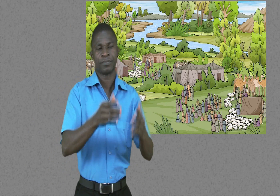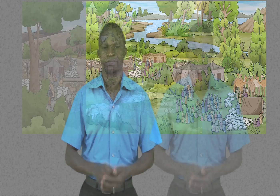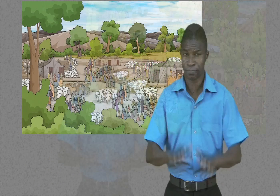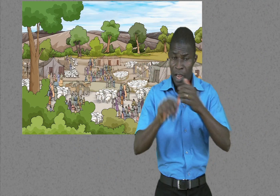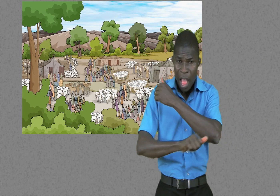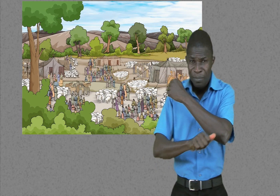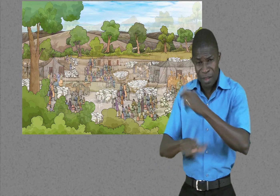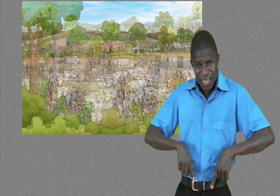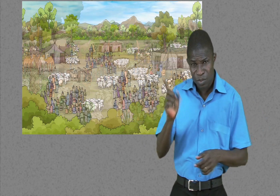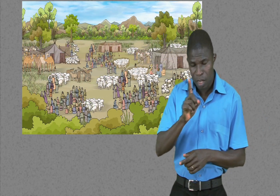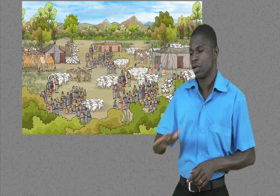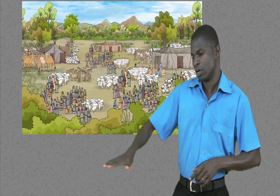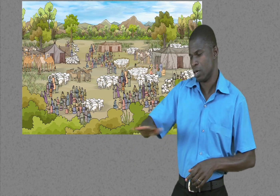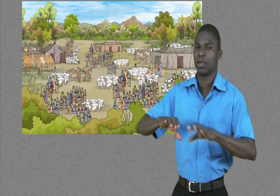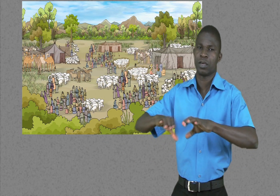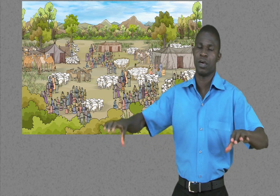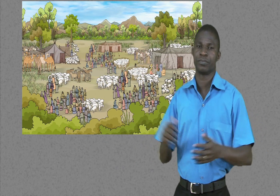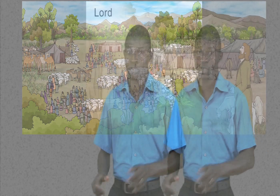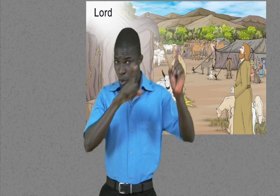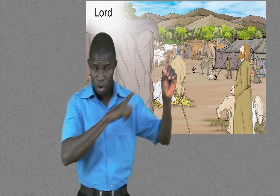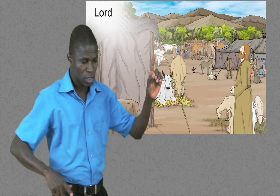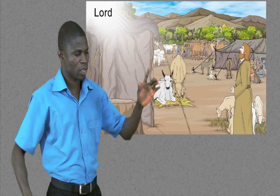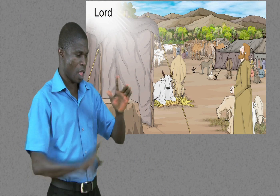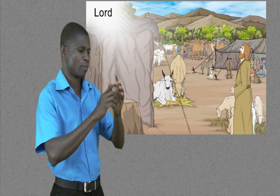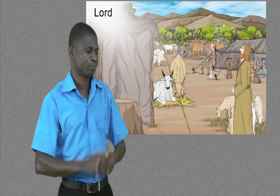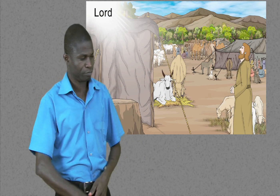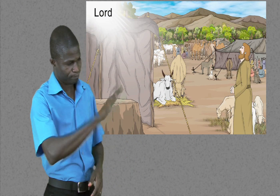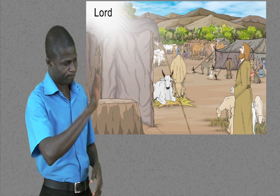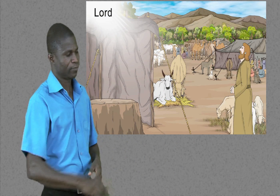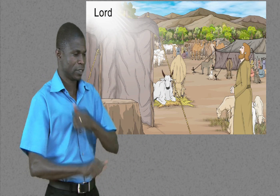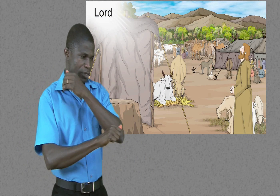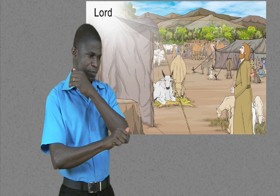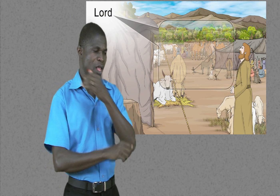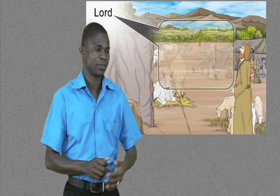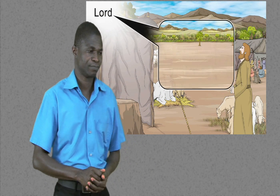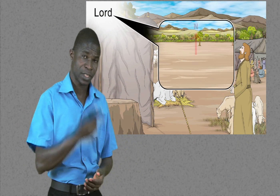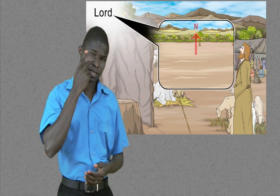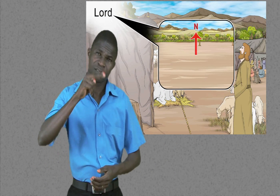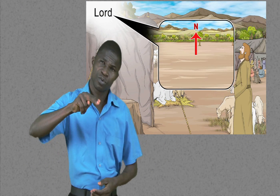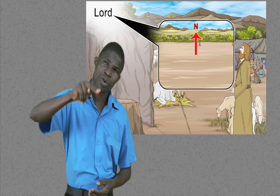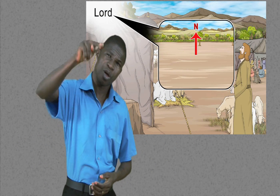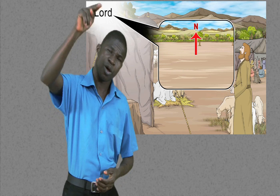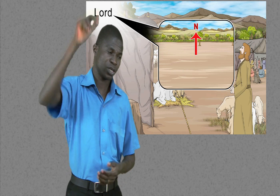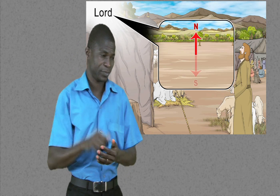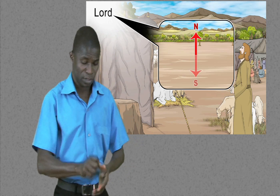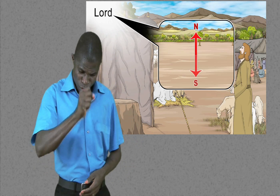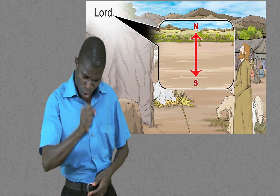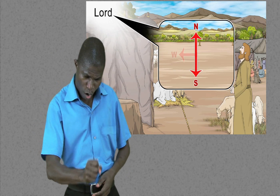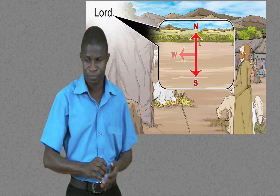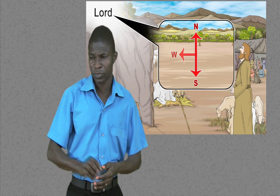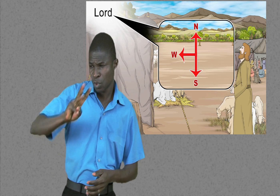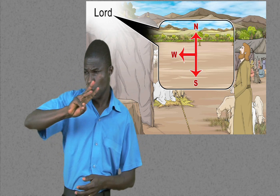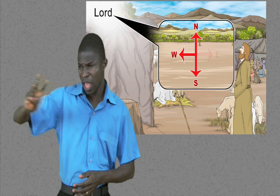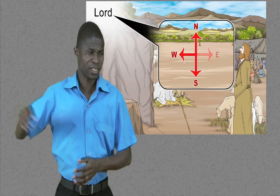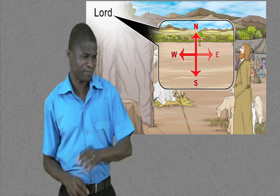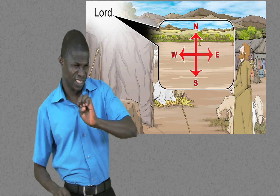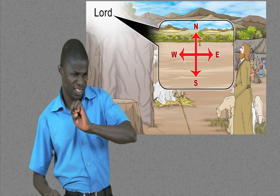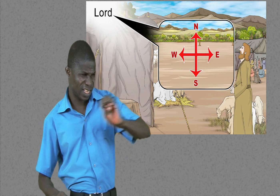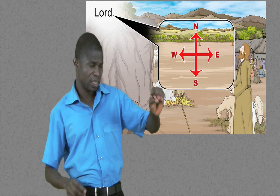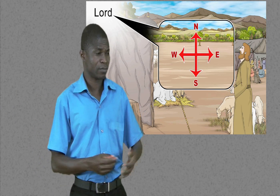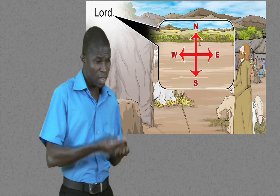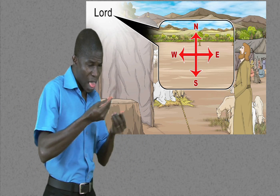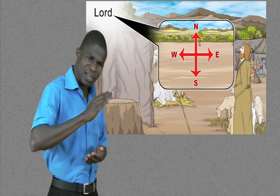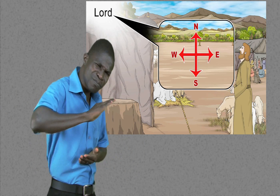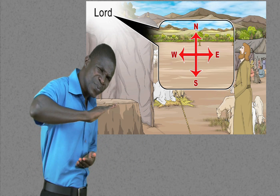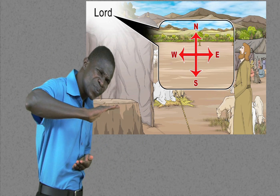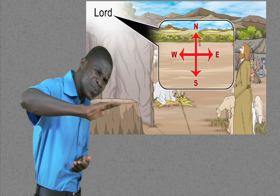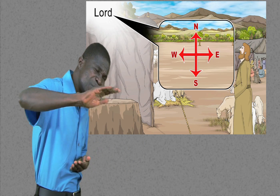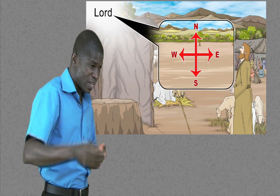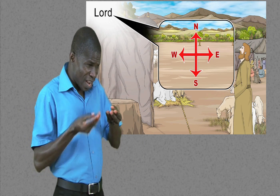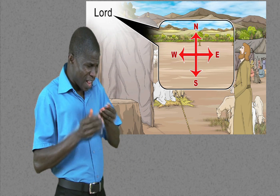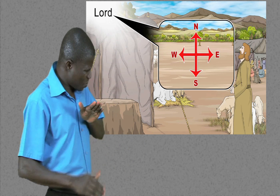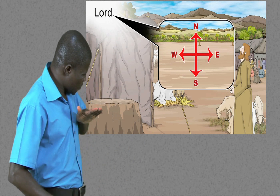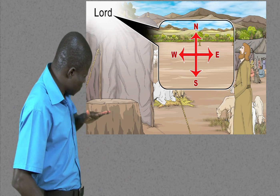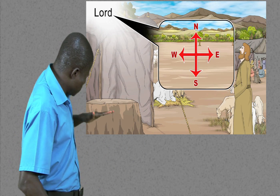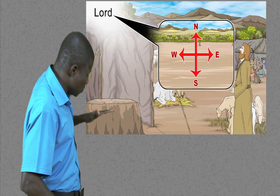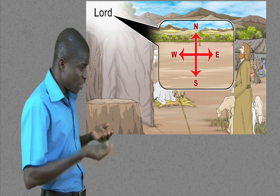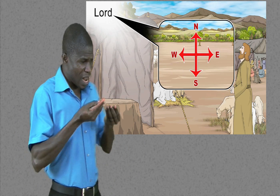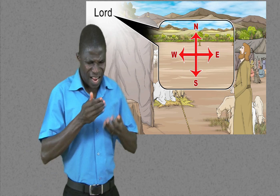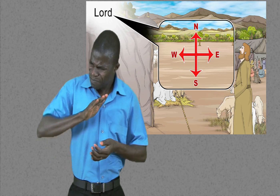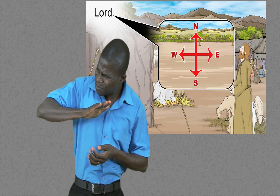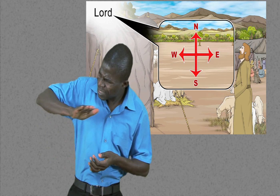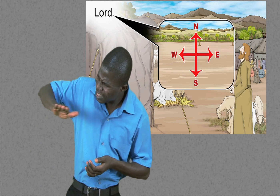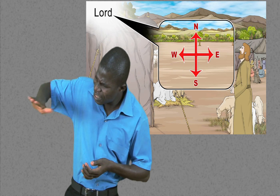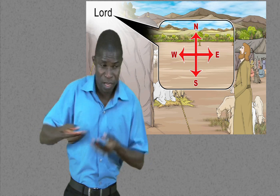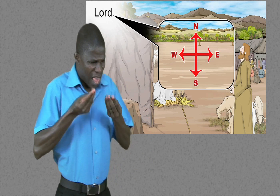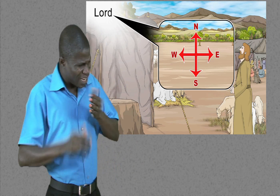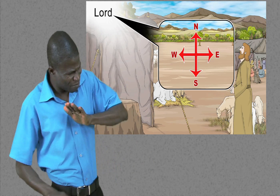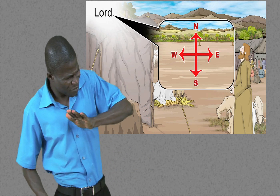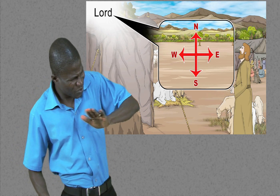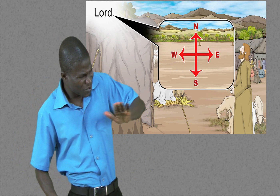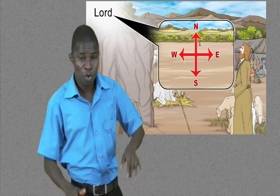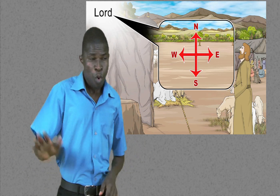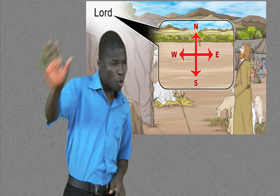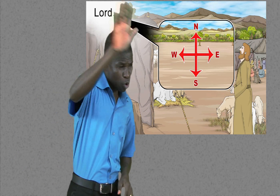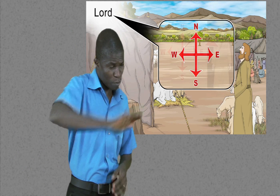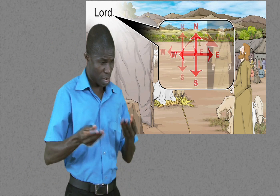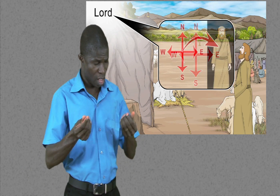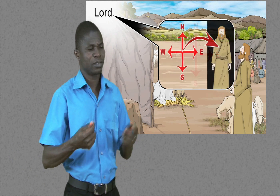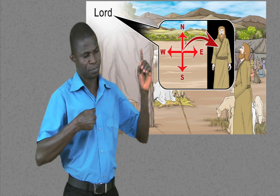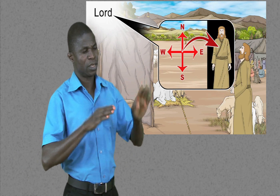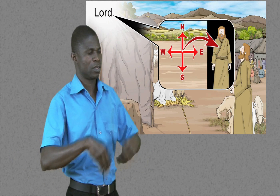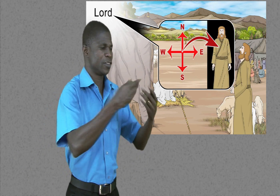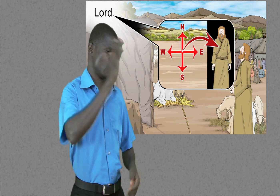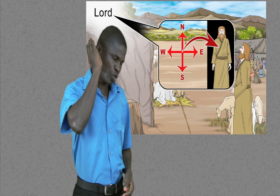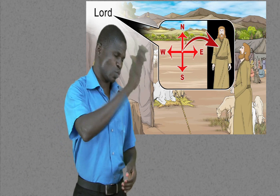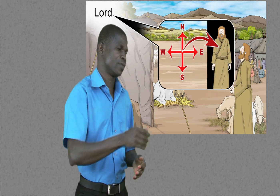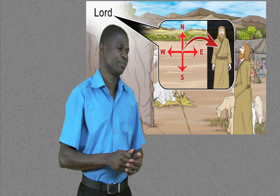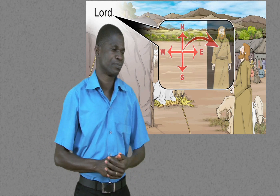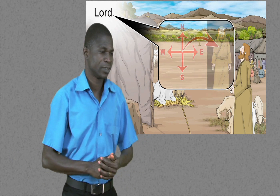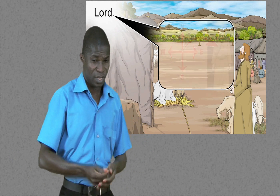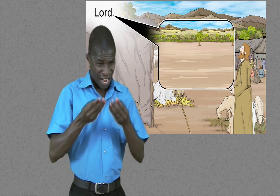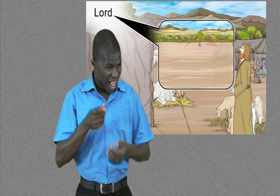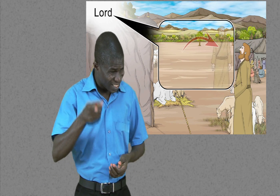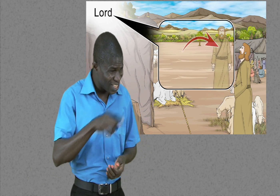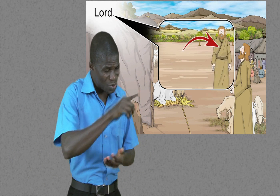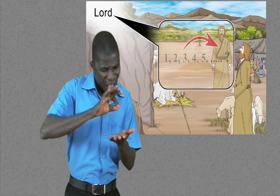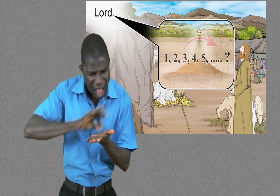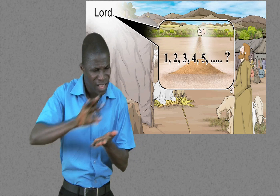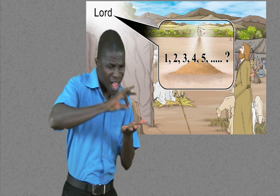After Lot had departed, the LORD said to Abram, “Now lift up your eyes from the place where you are, and look to the north and south and east and west, for all the land that you see, I will give to you and your offspring forever.